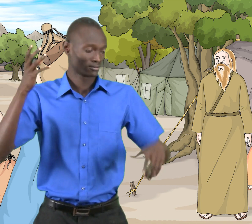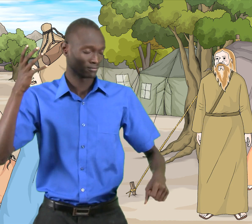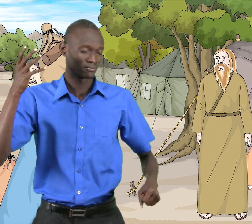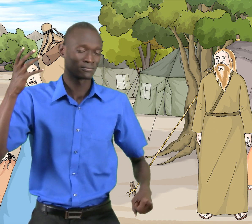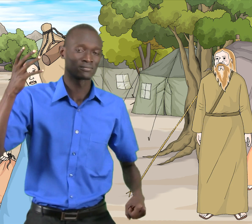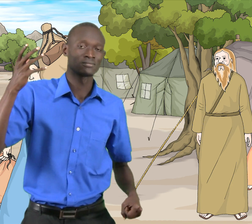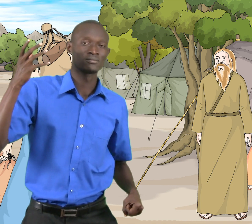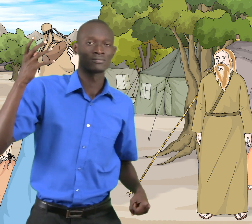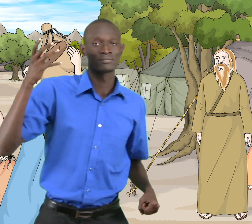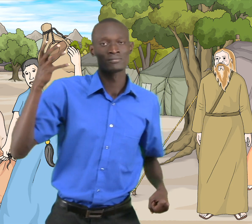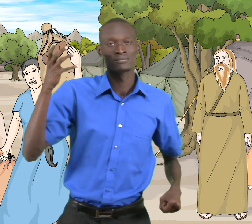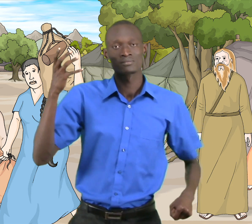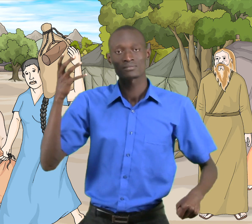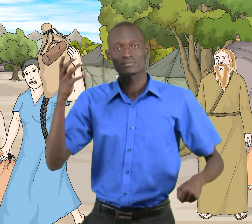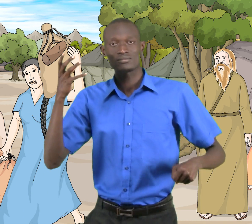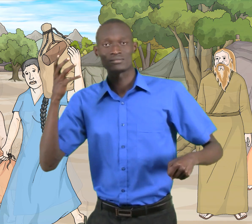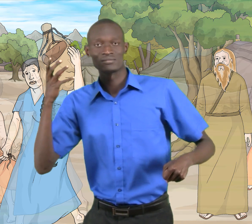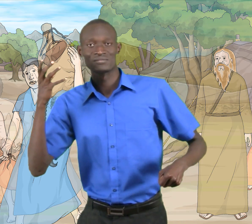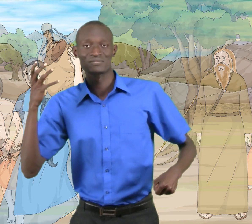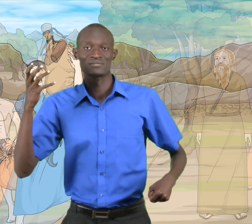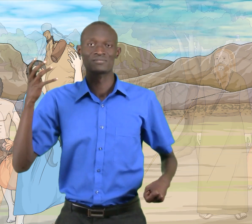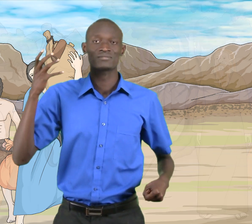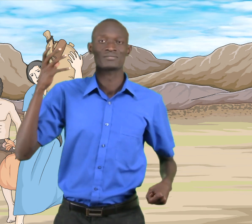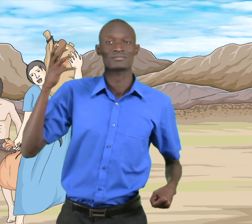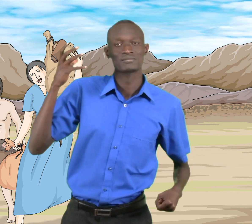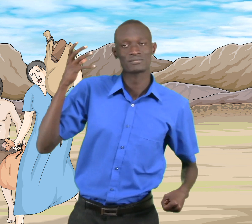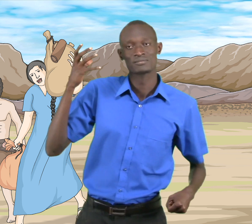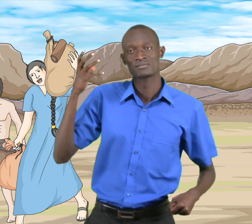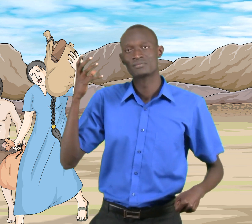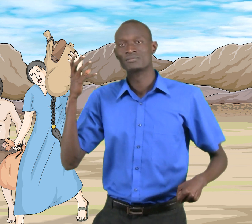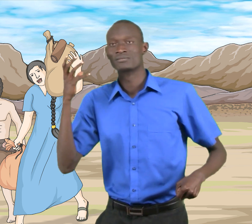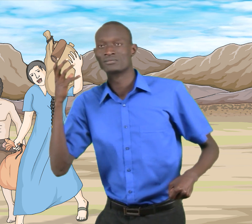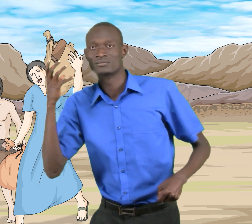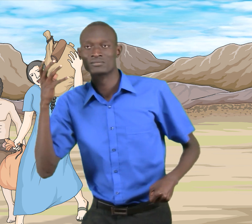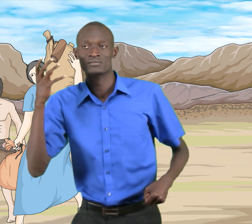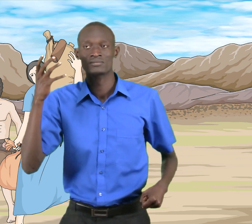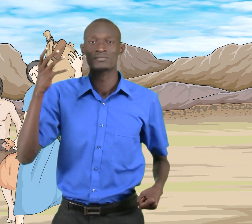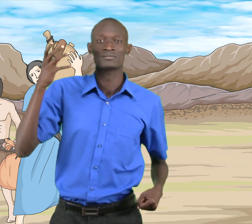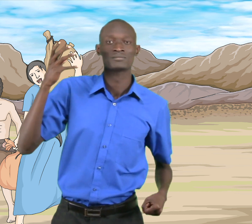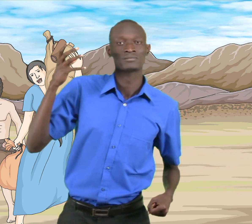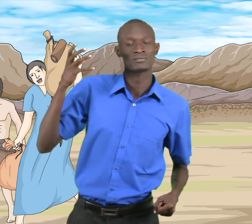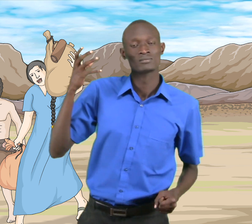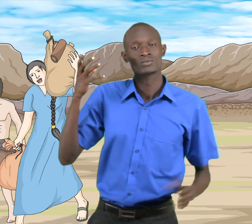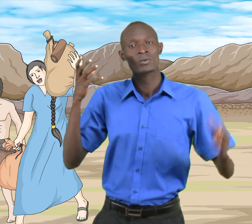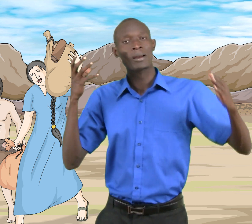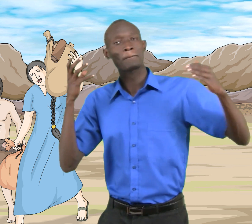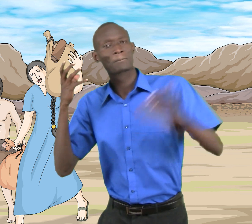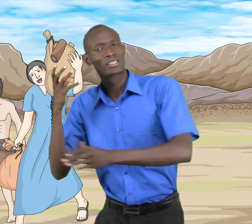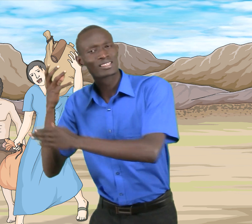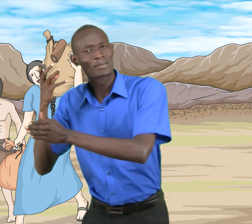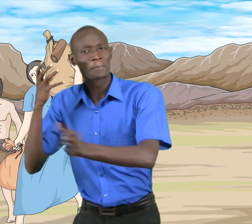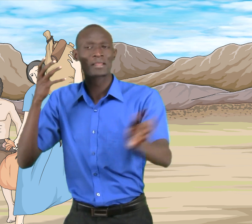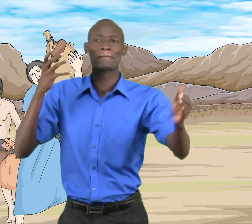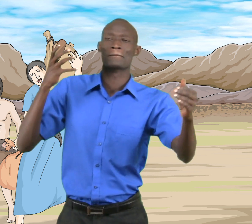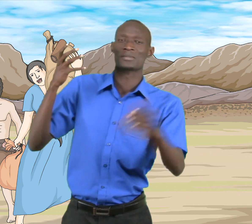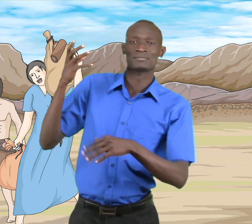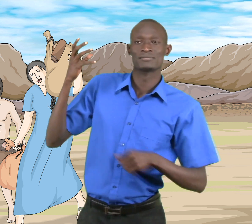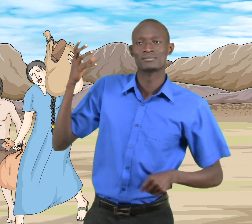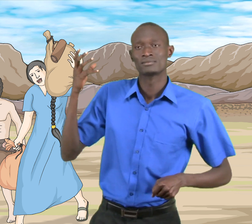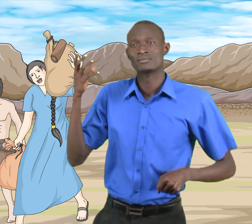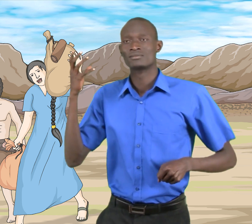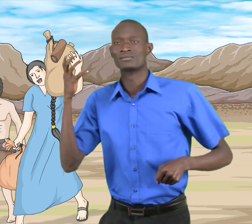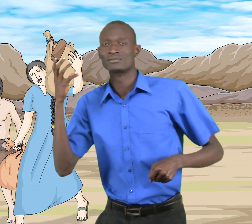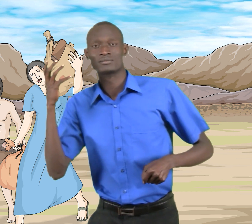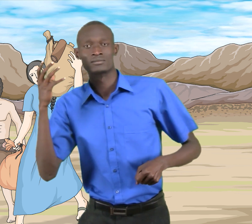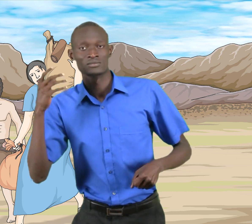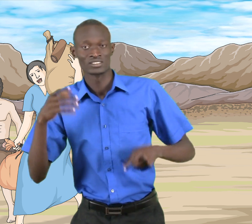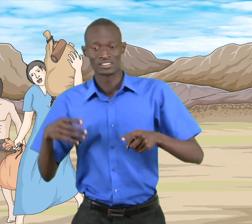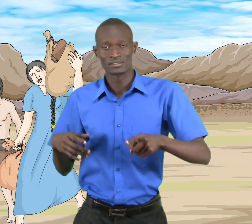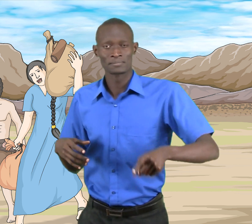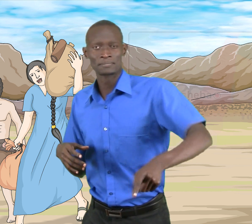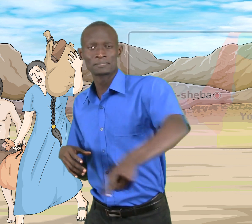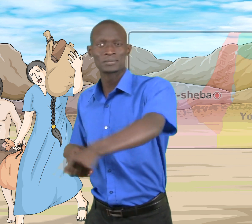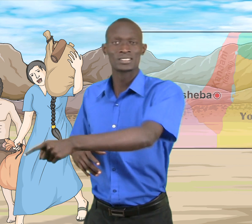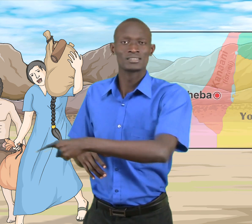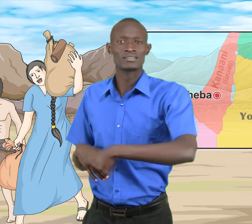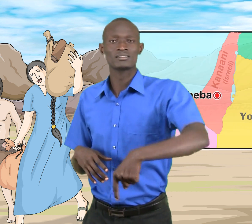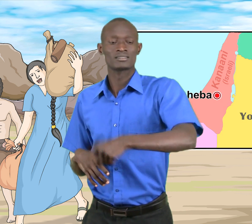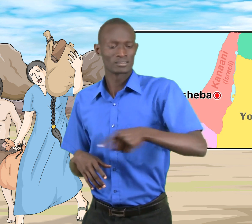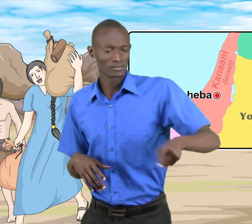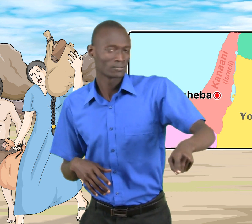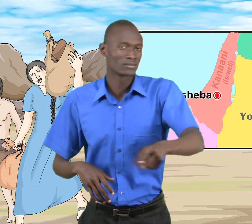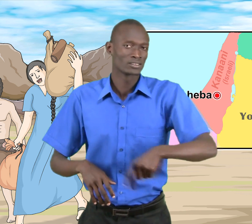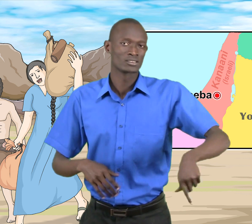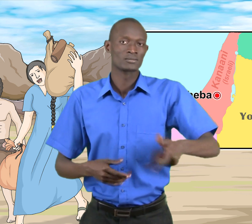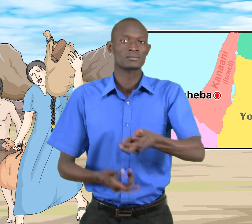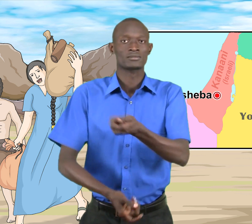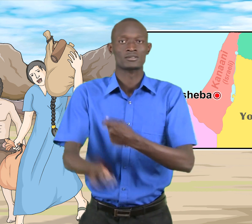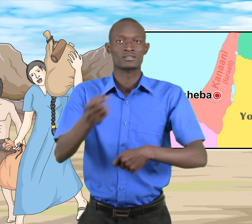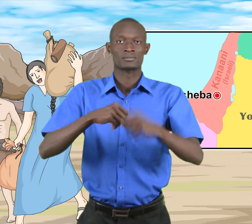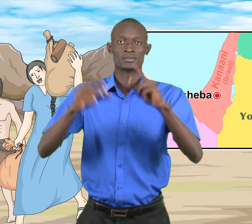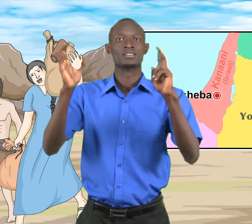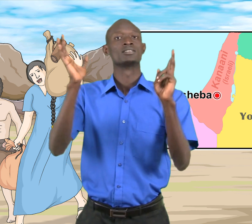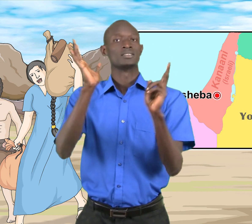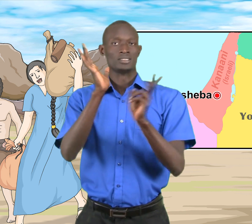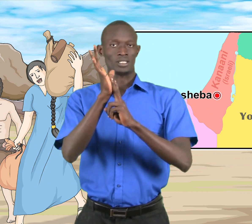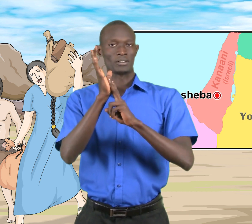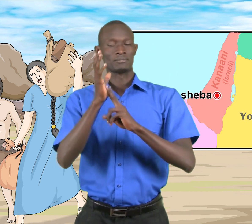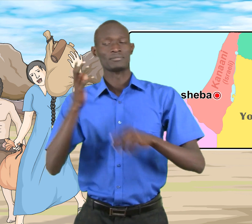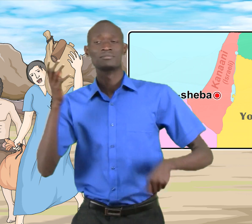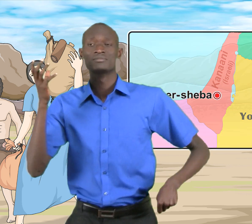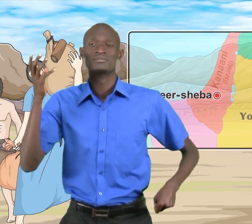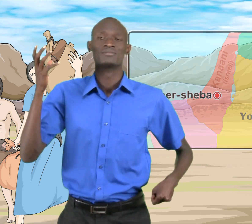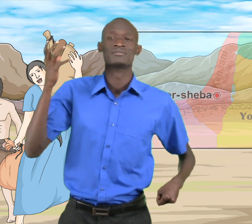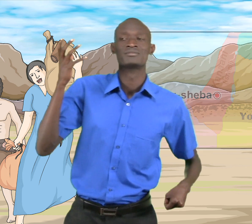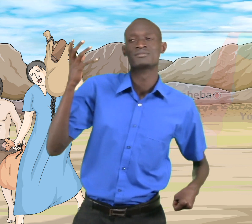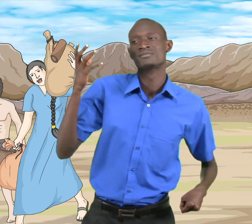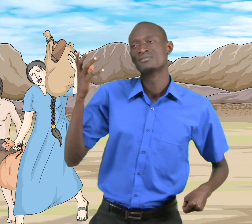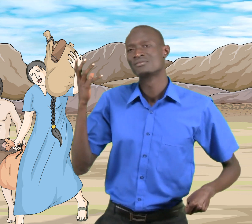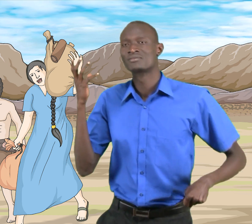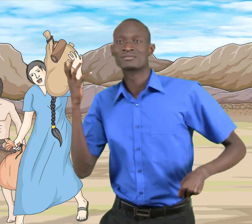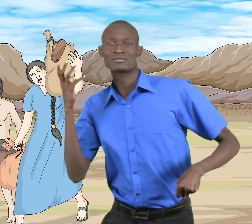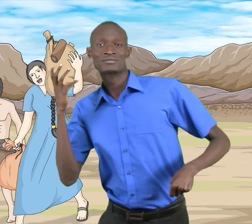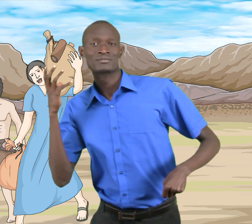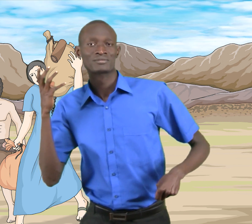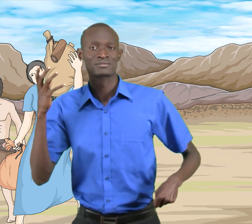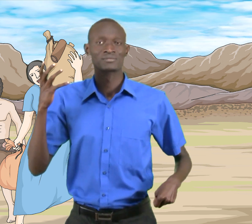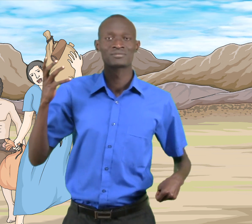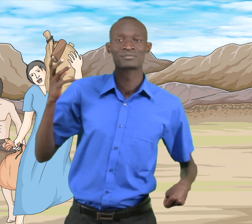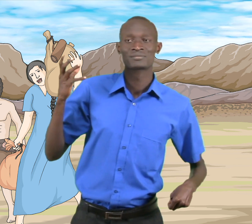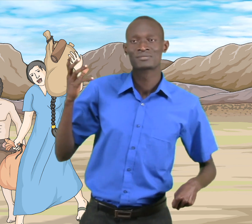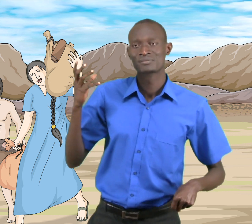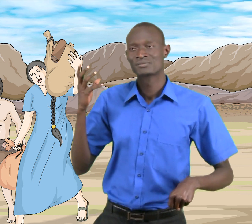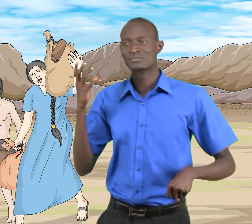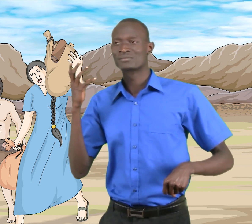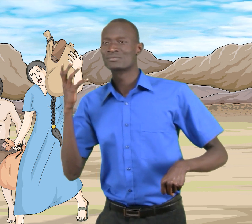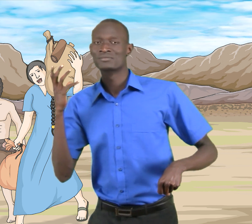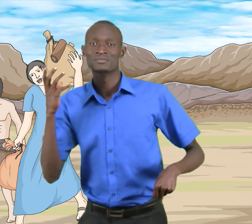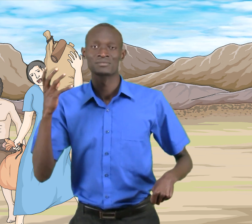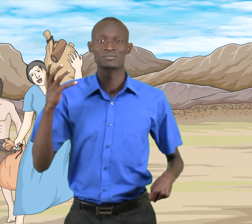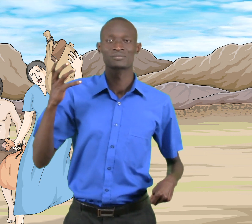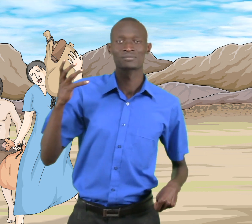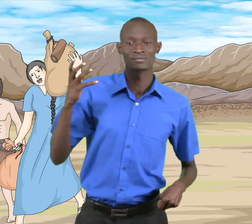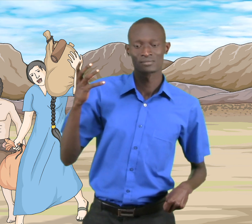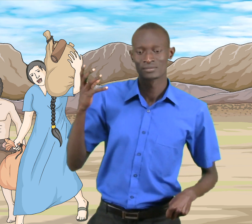She left and wandered in the Wilderness of Beersheba.